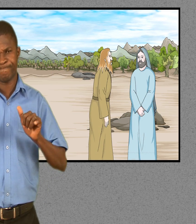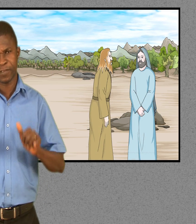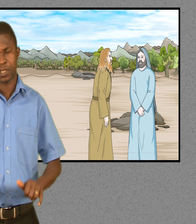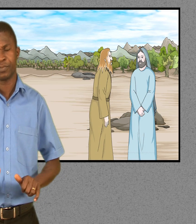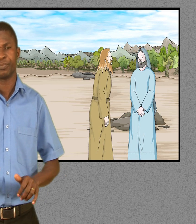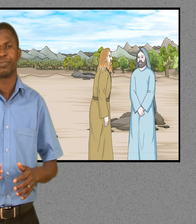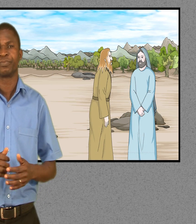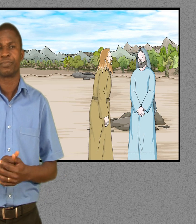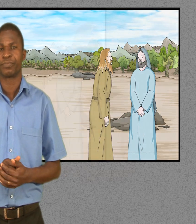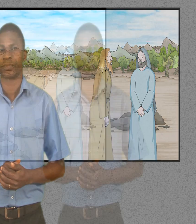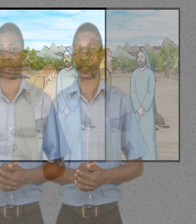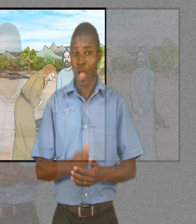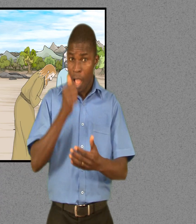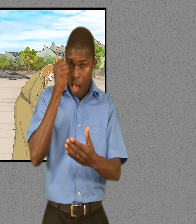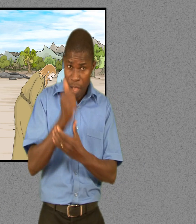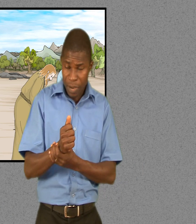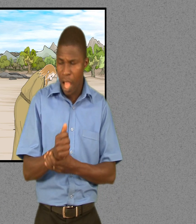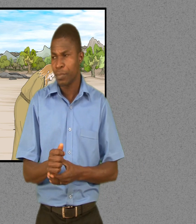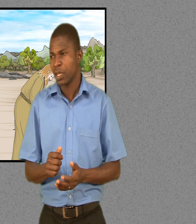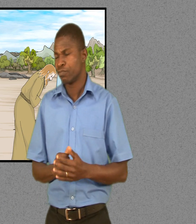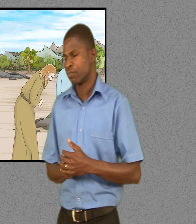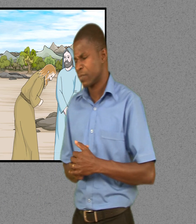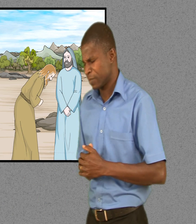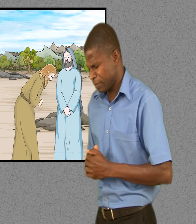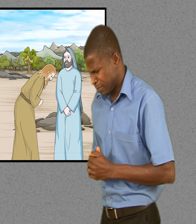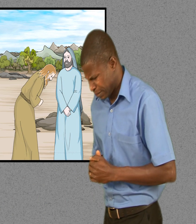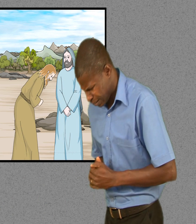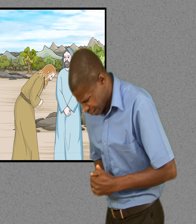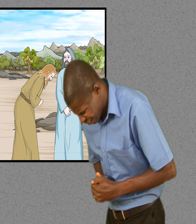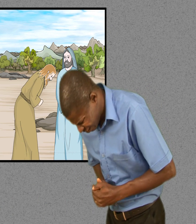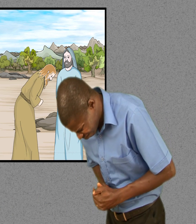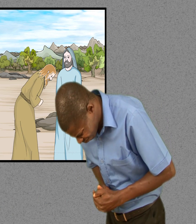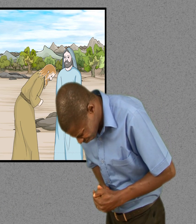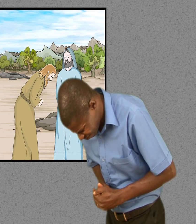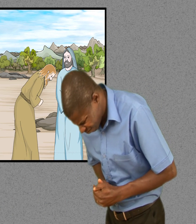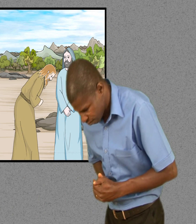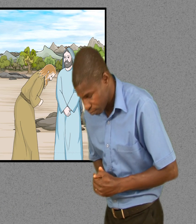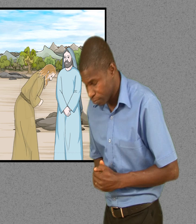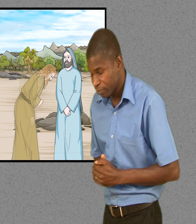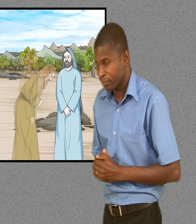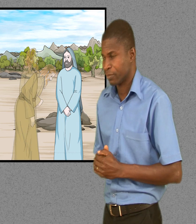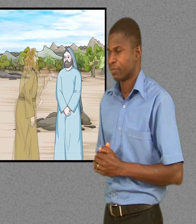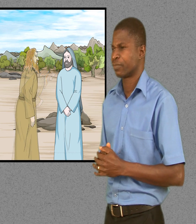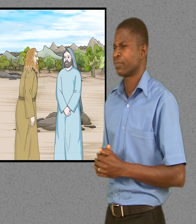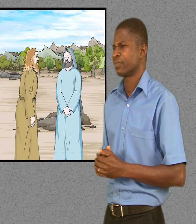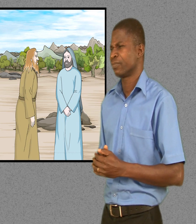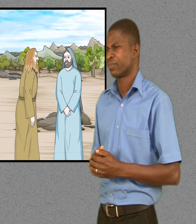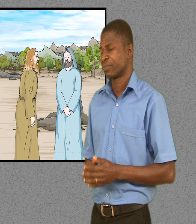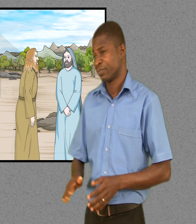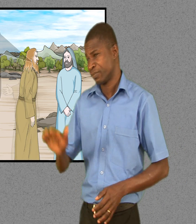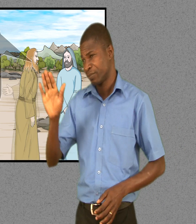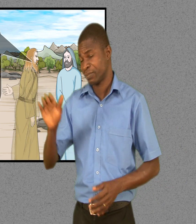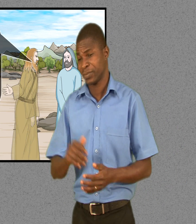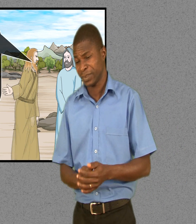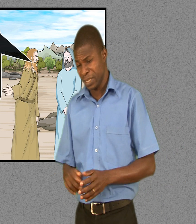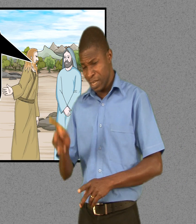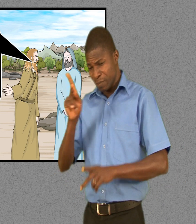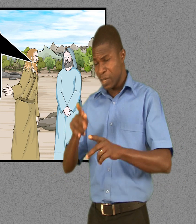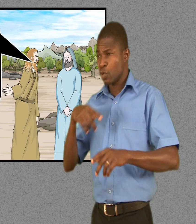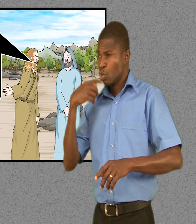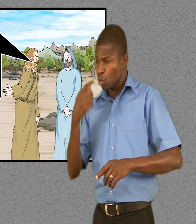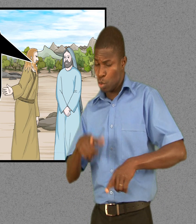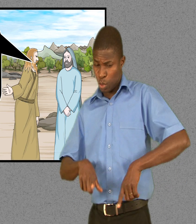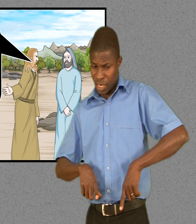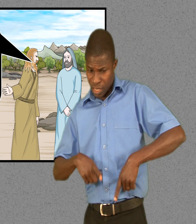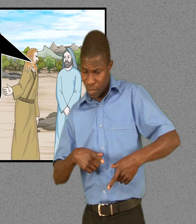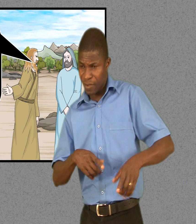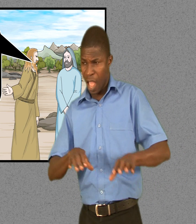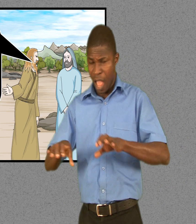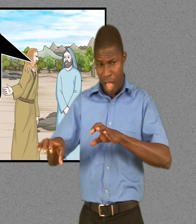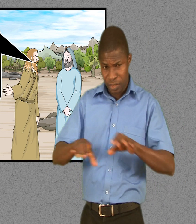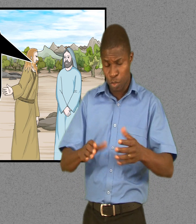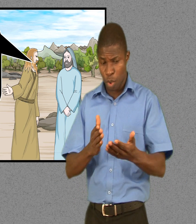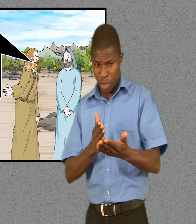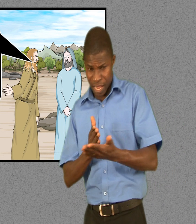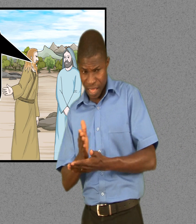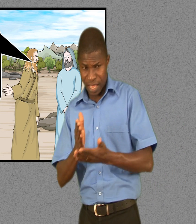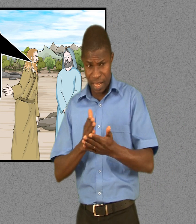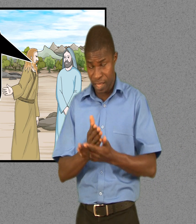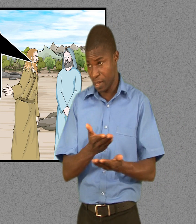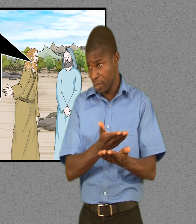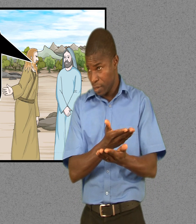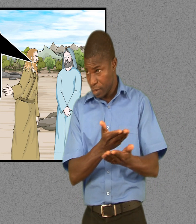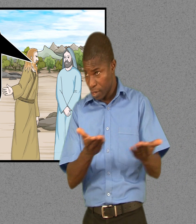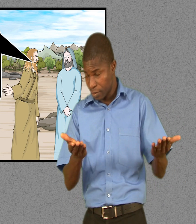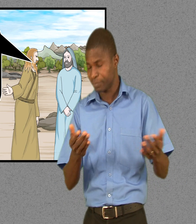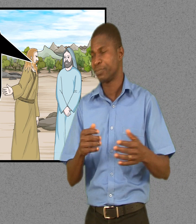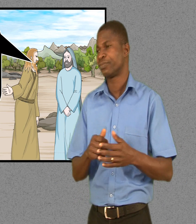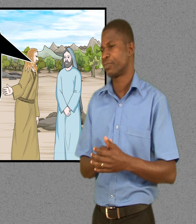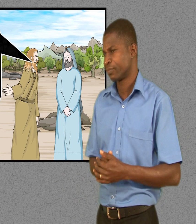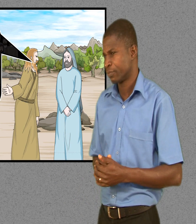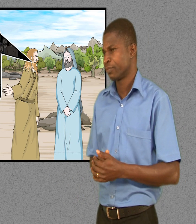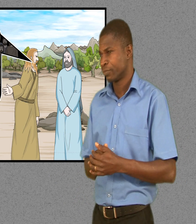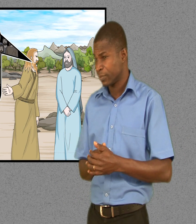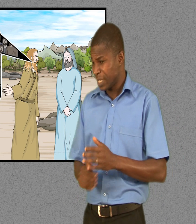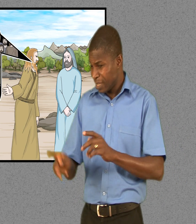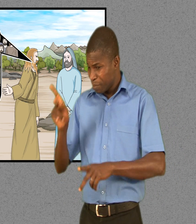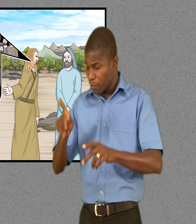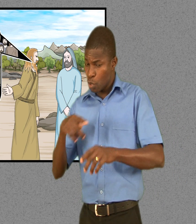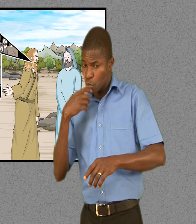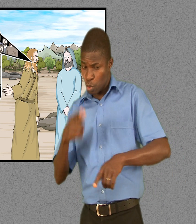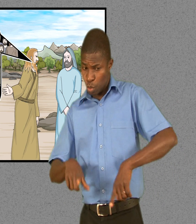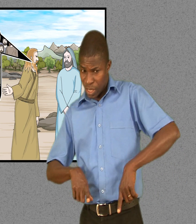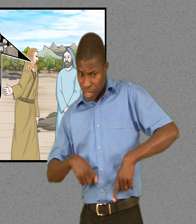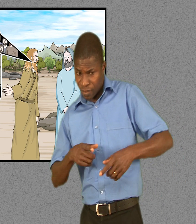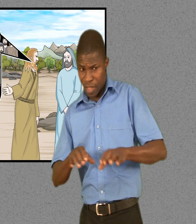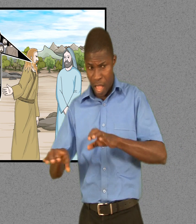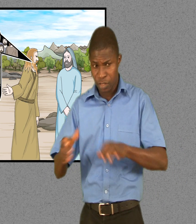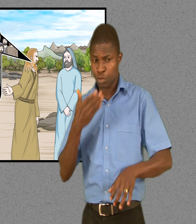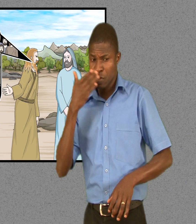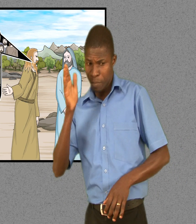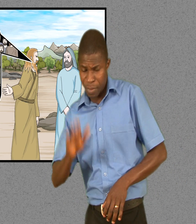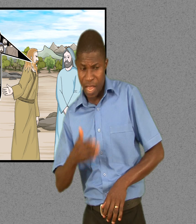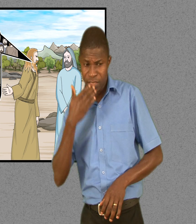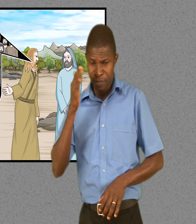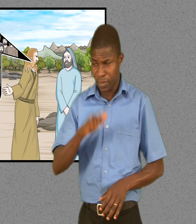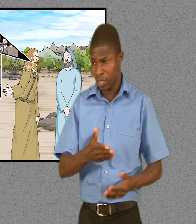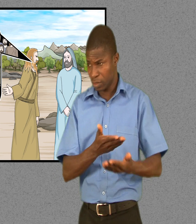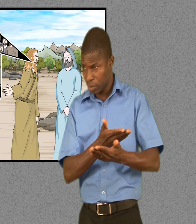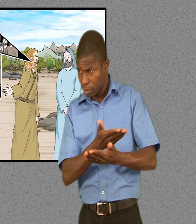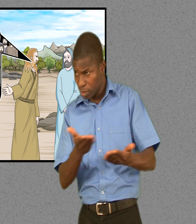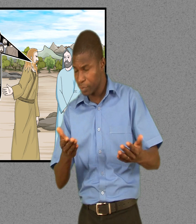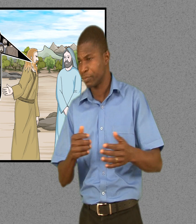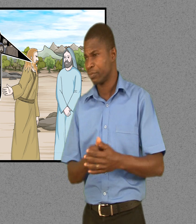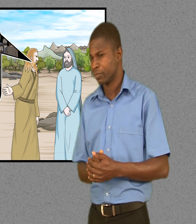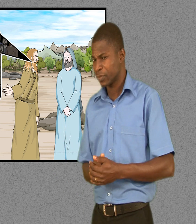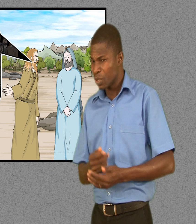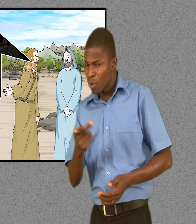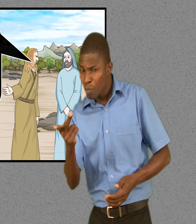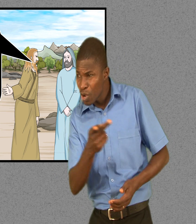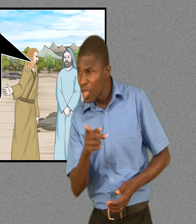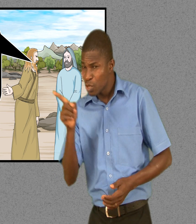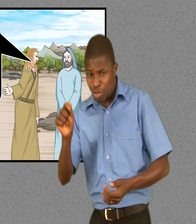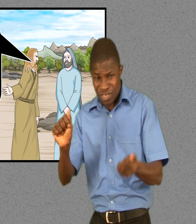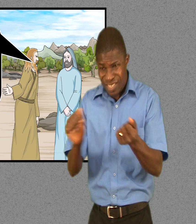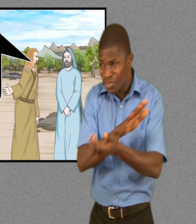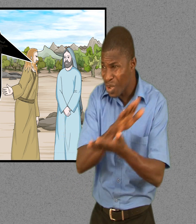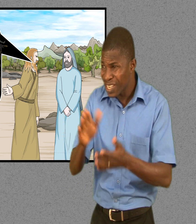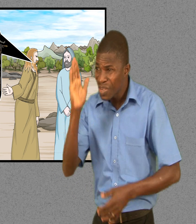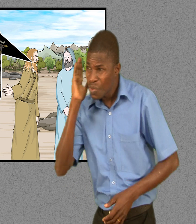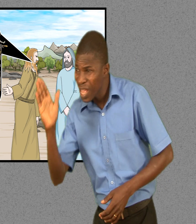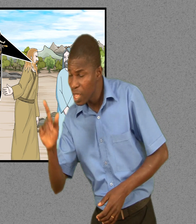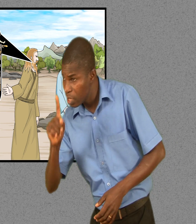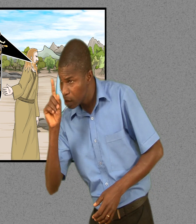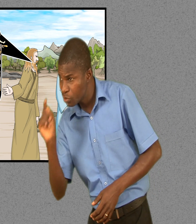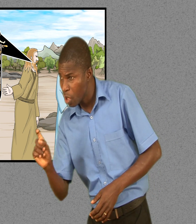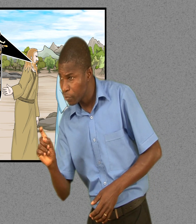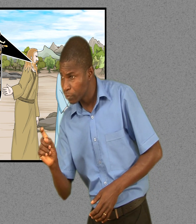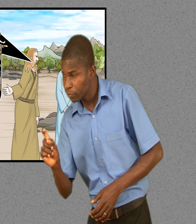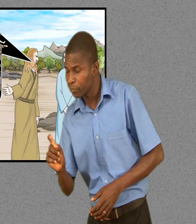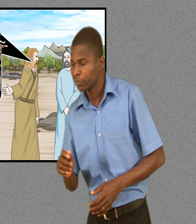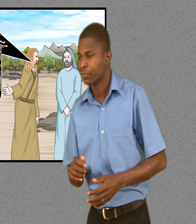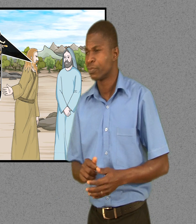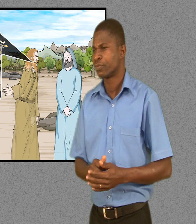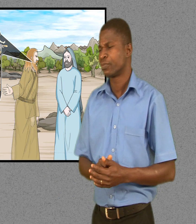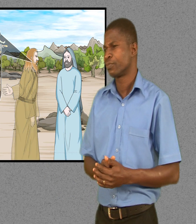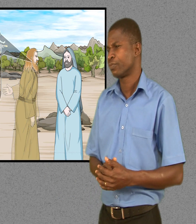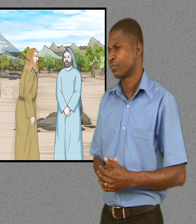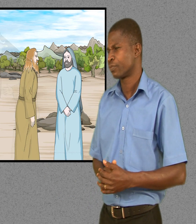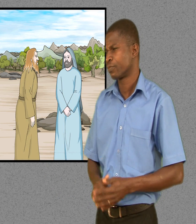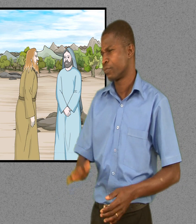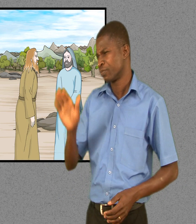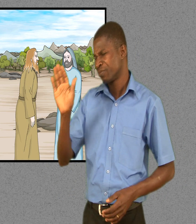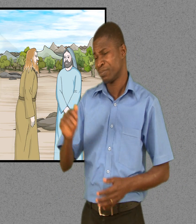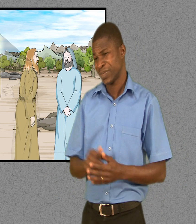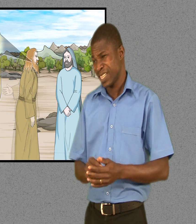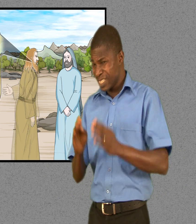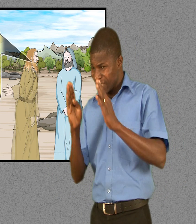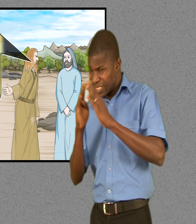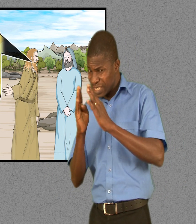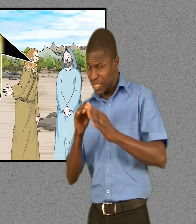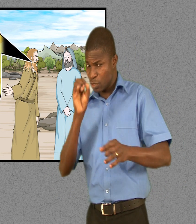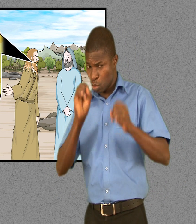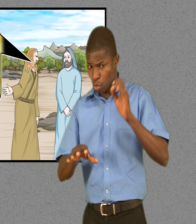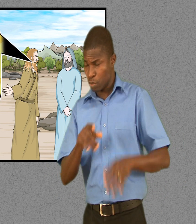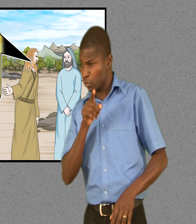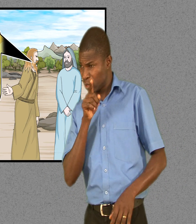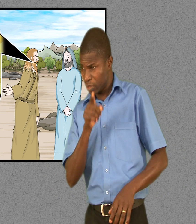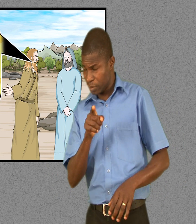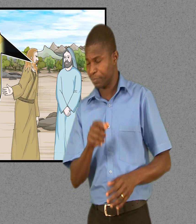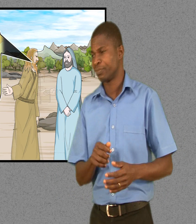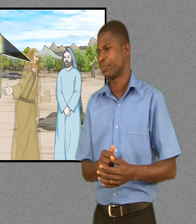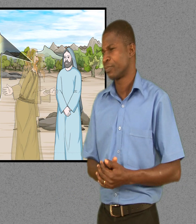Abraham stepped forward and said, “Will You really sweep away the righteous with the wicked?